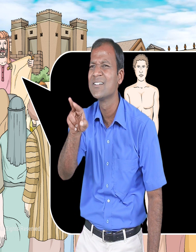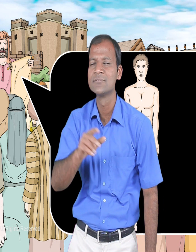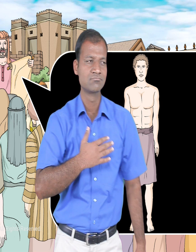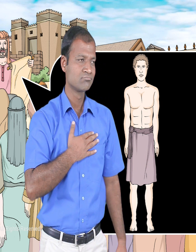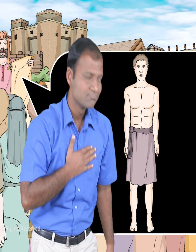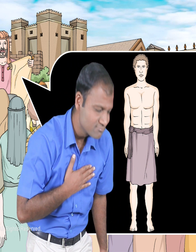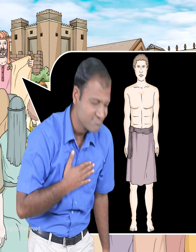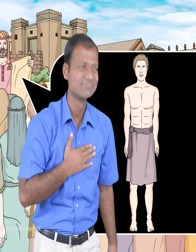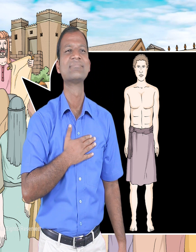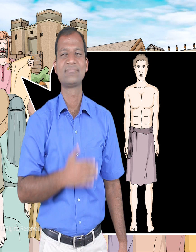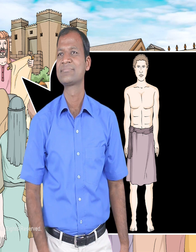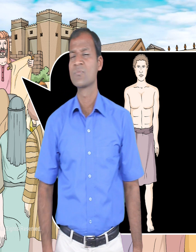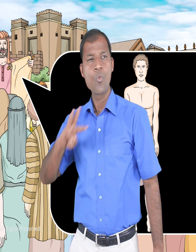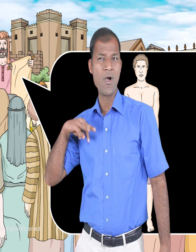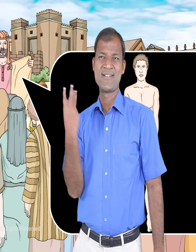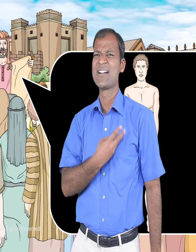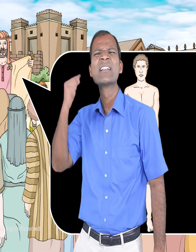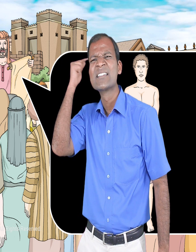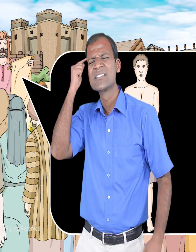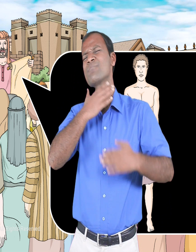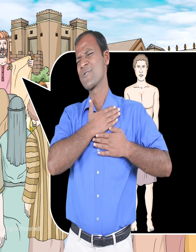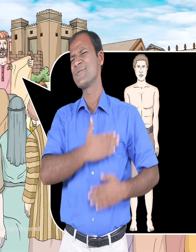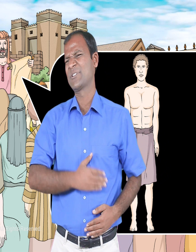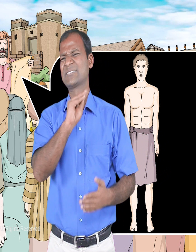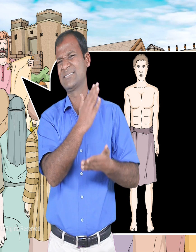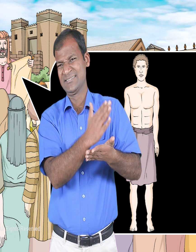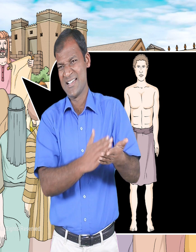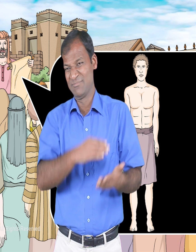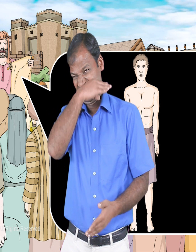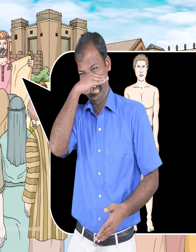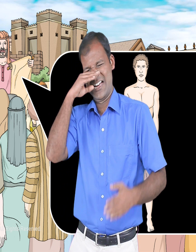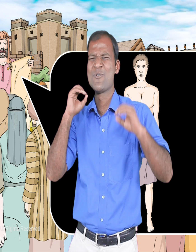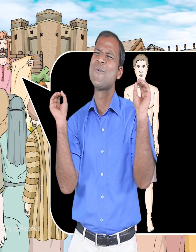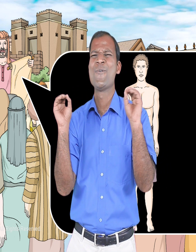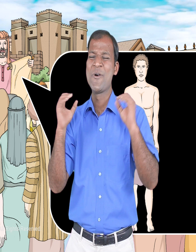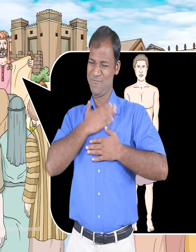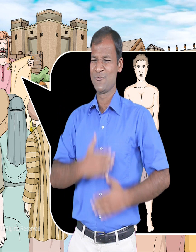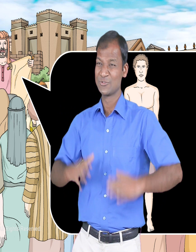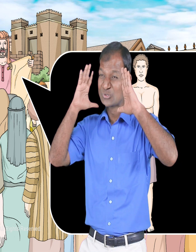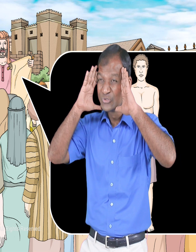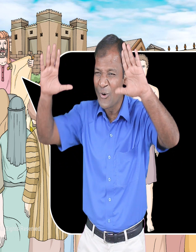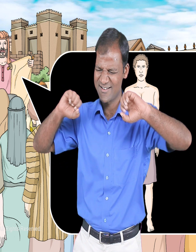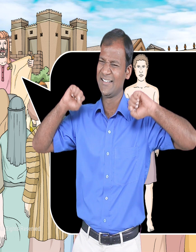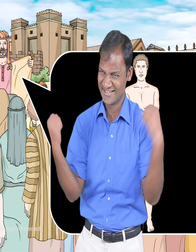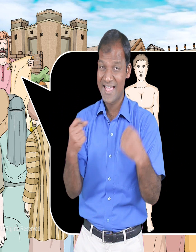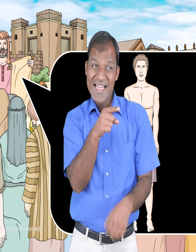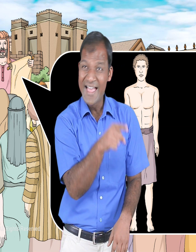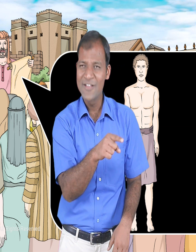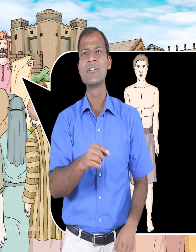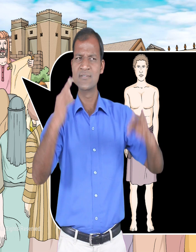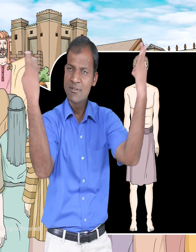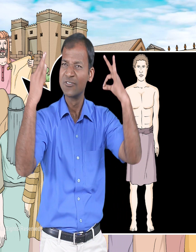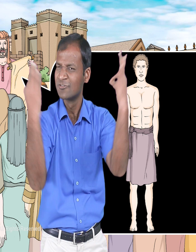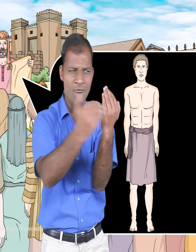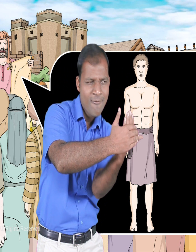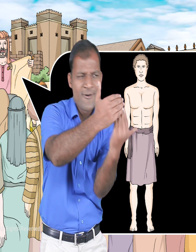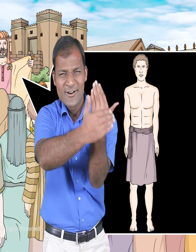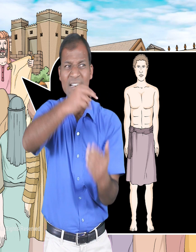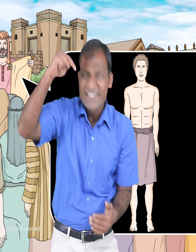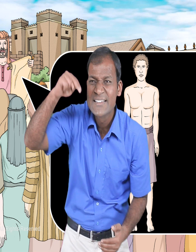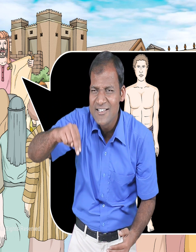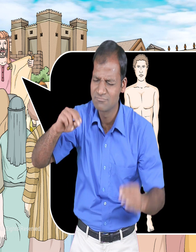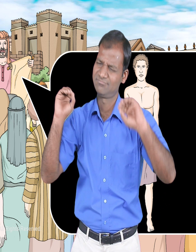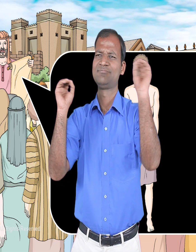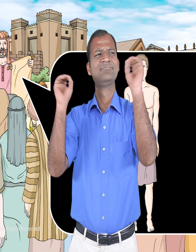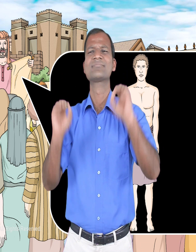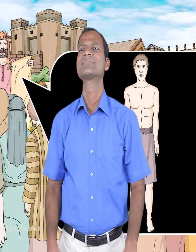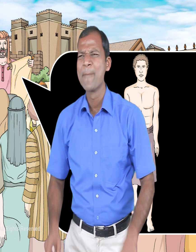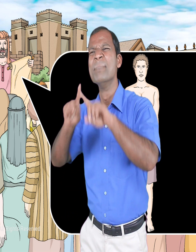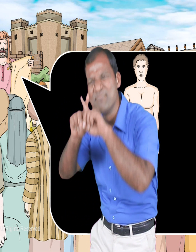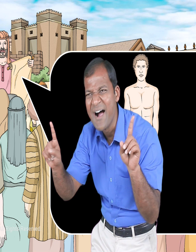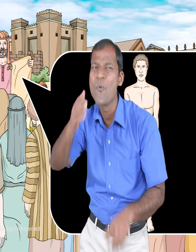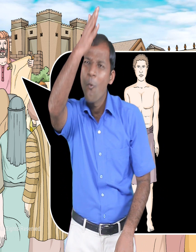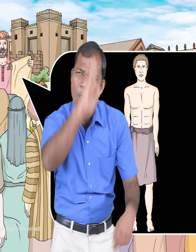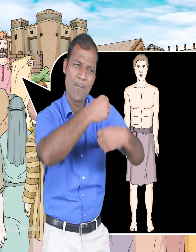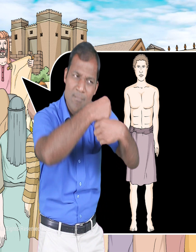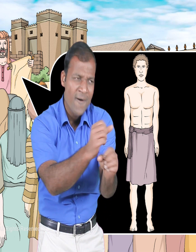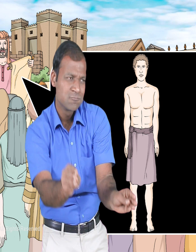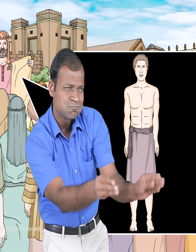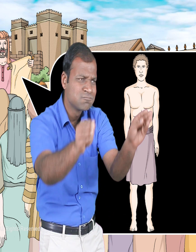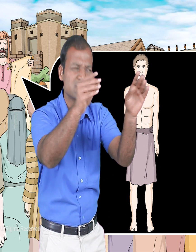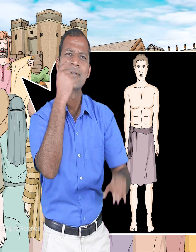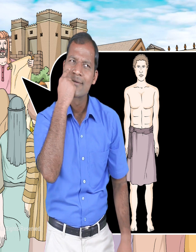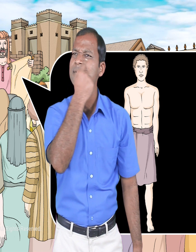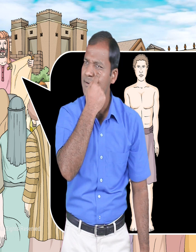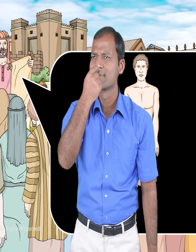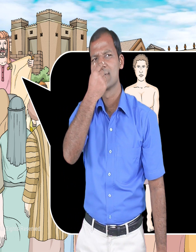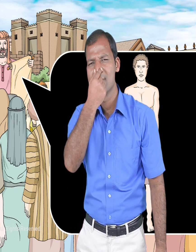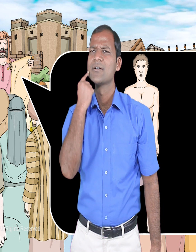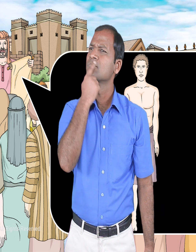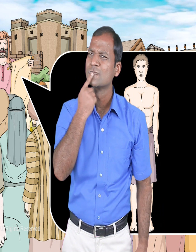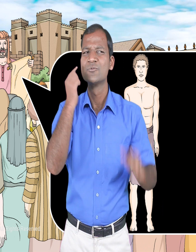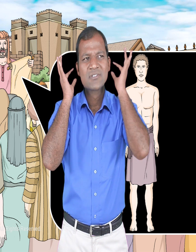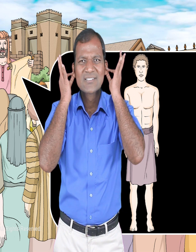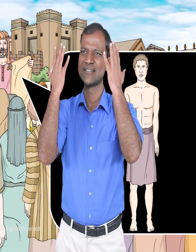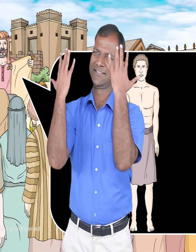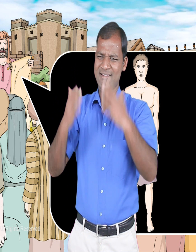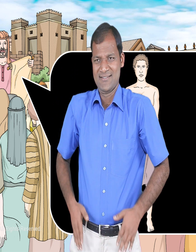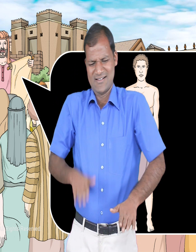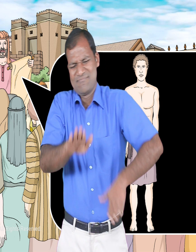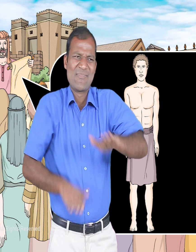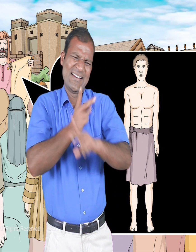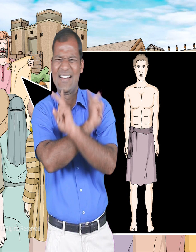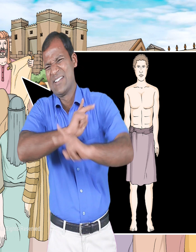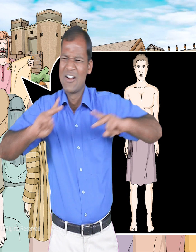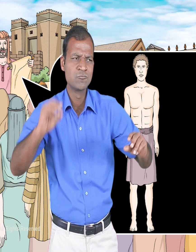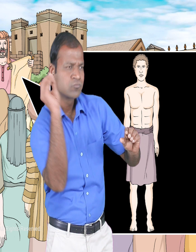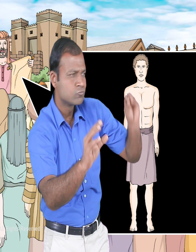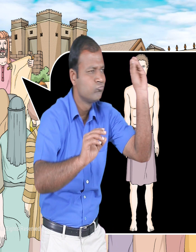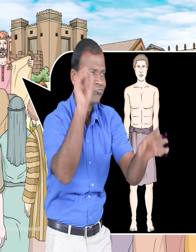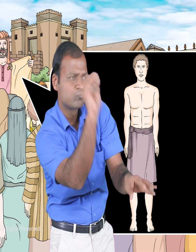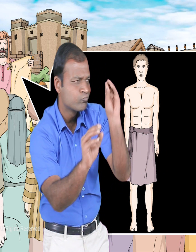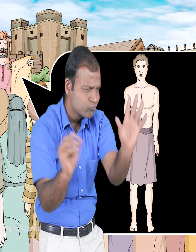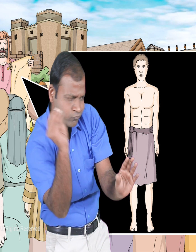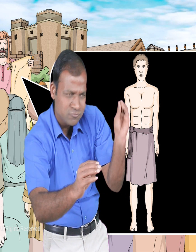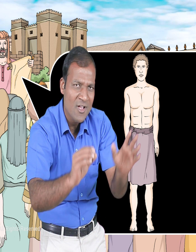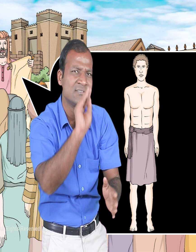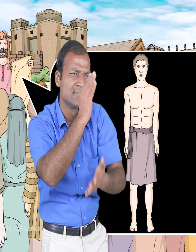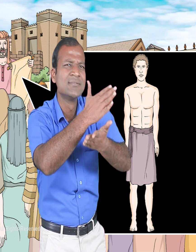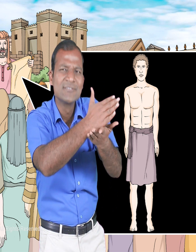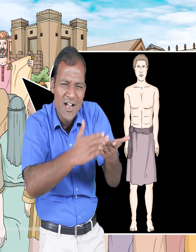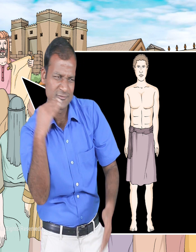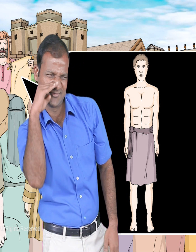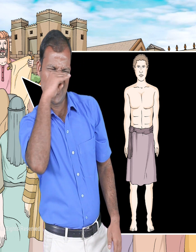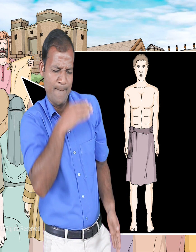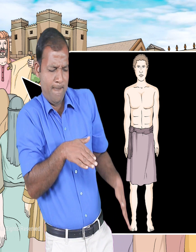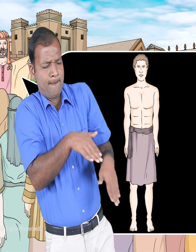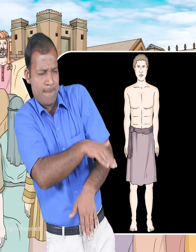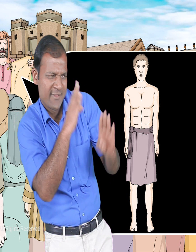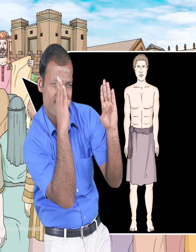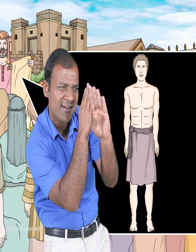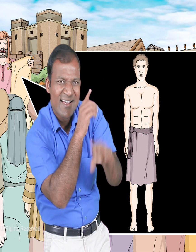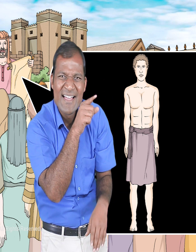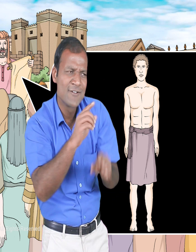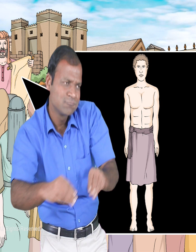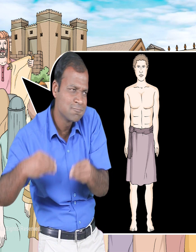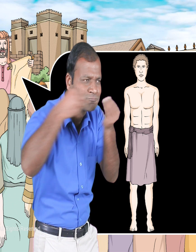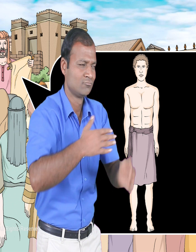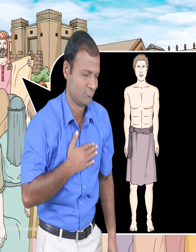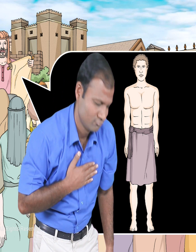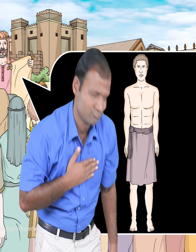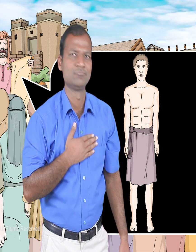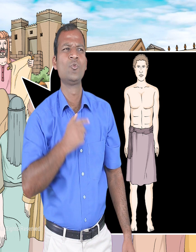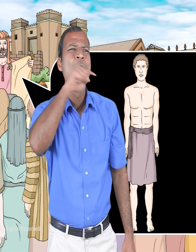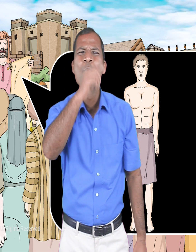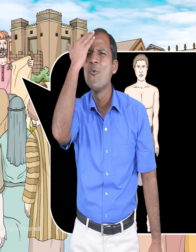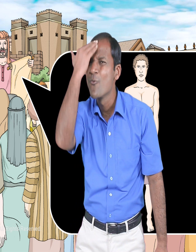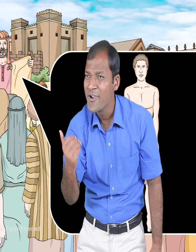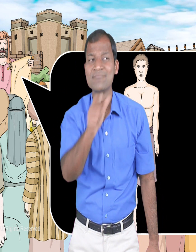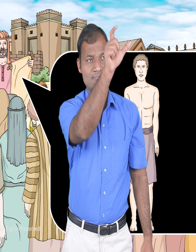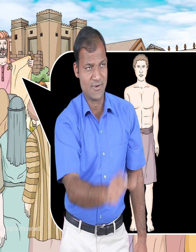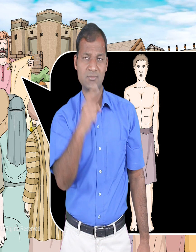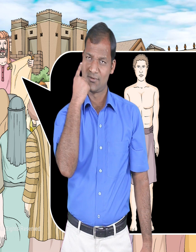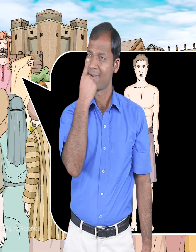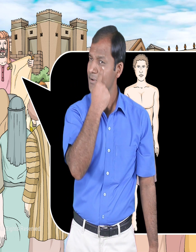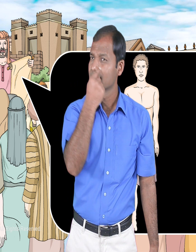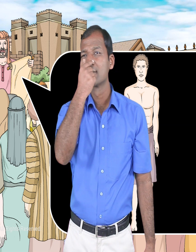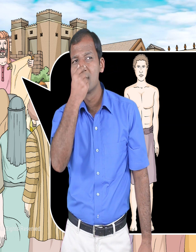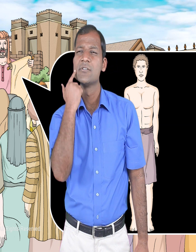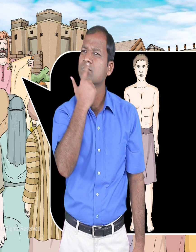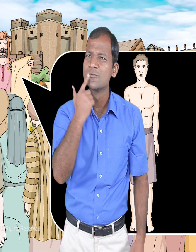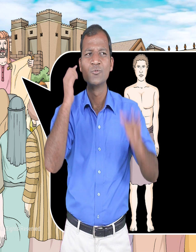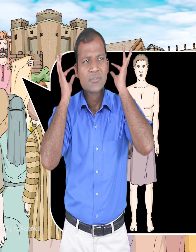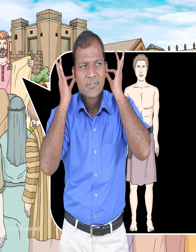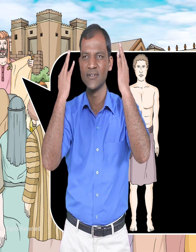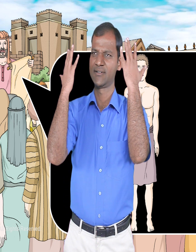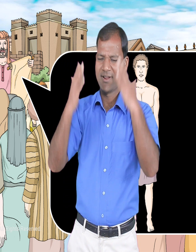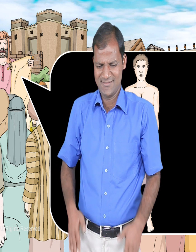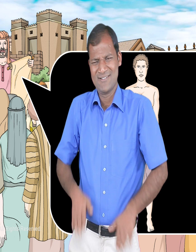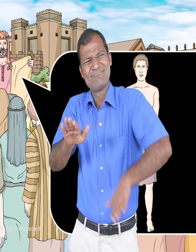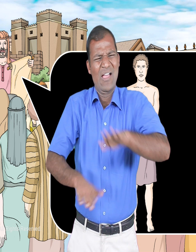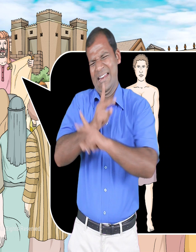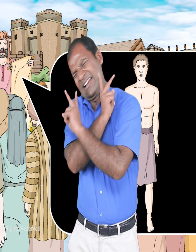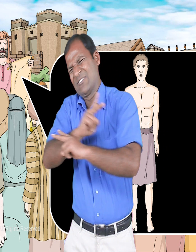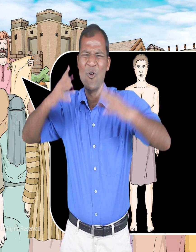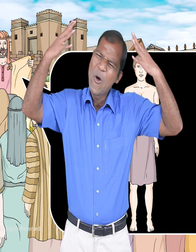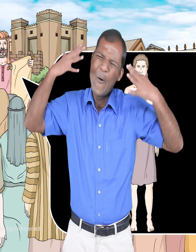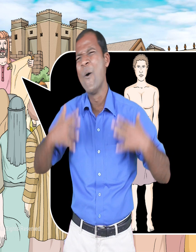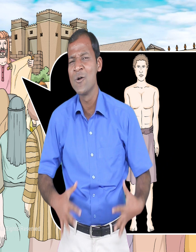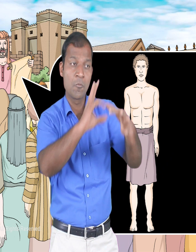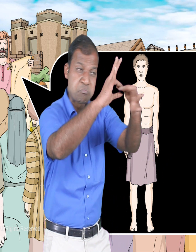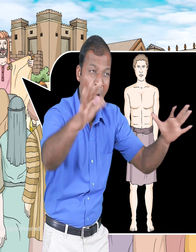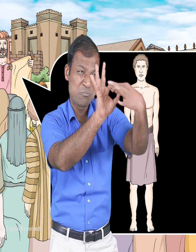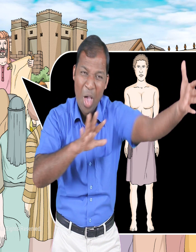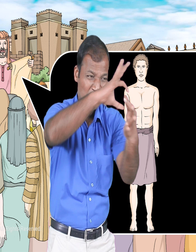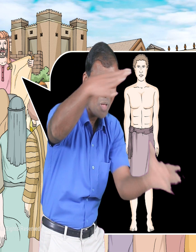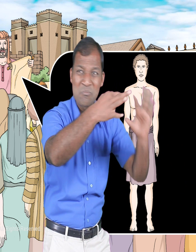And our unpresentable parts are treated with special modesty, whereas our presentable parts have no such need.